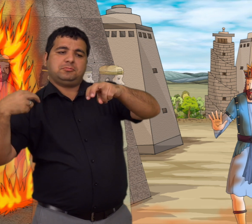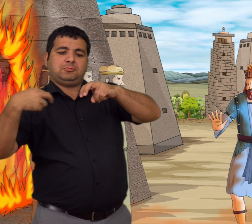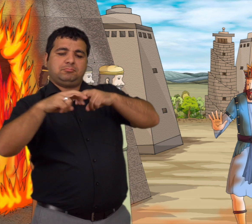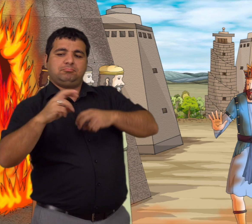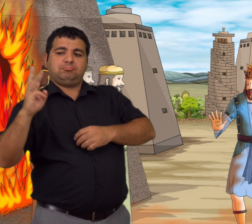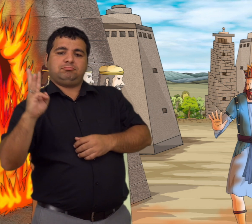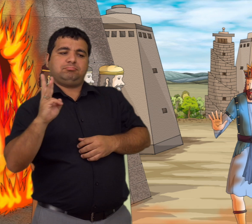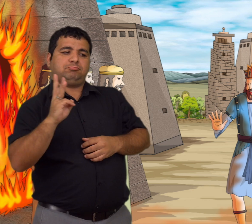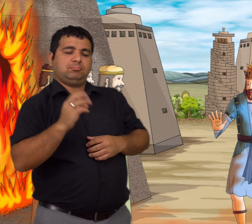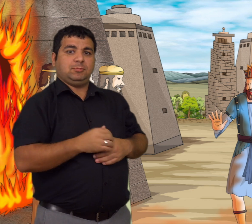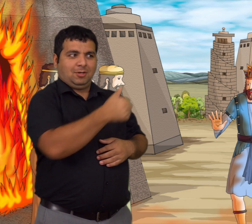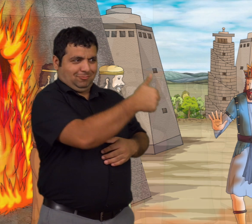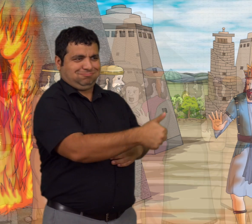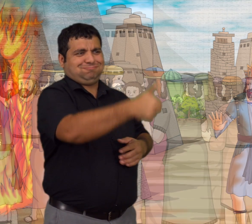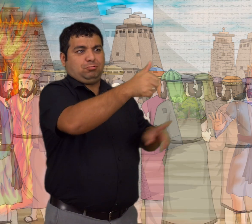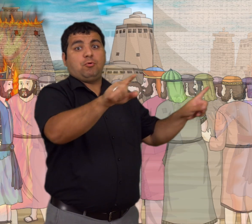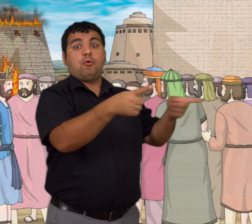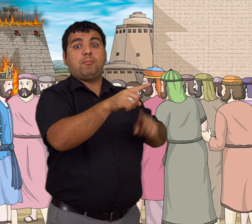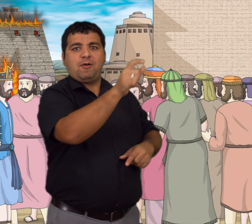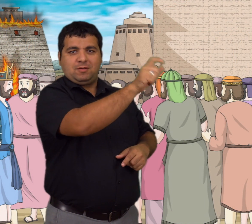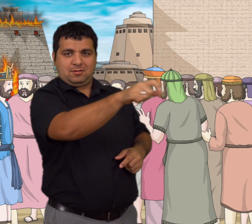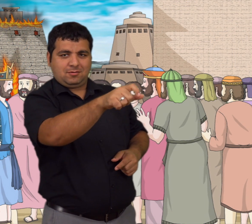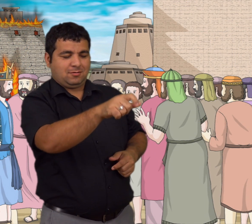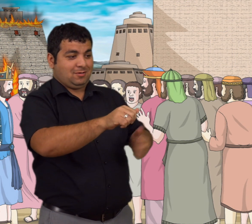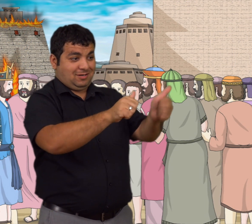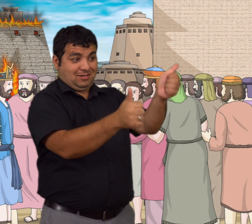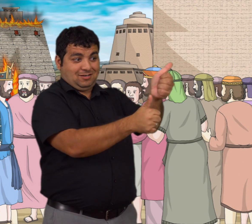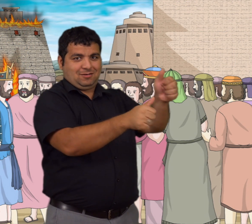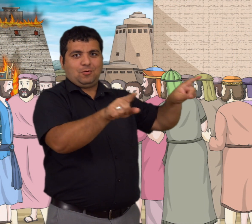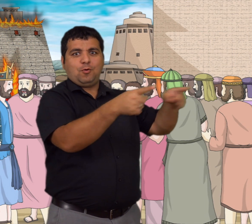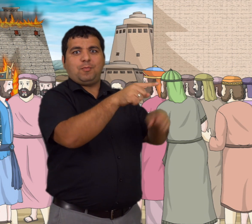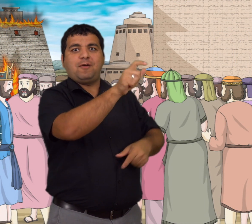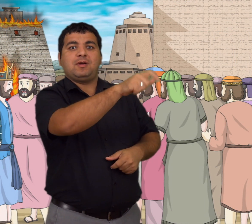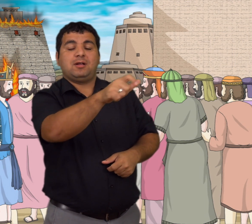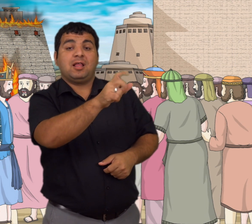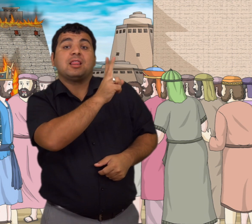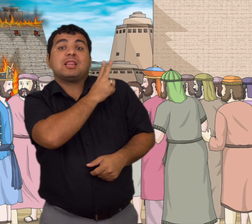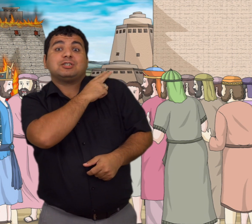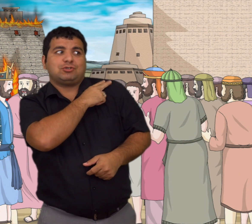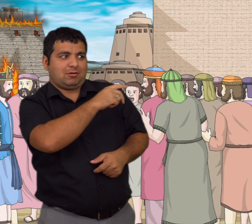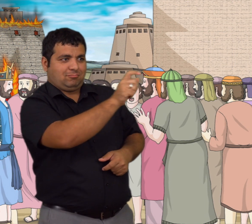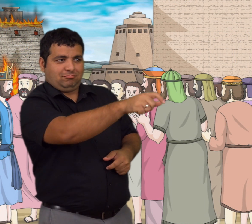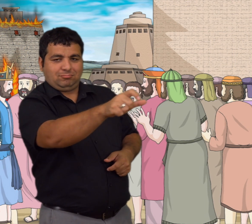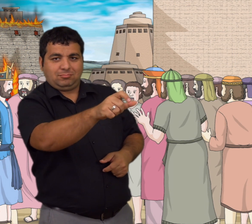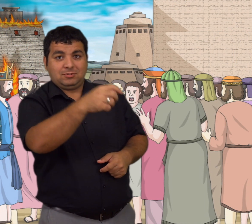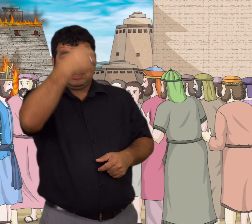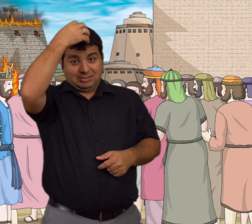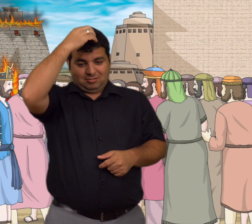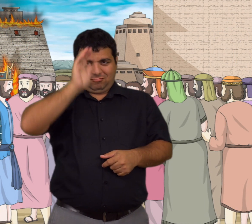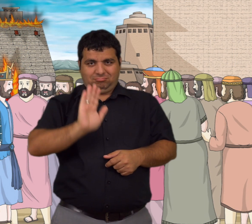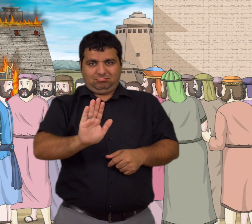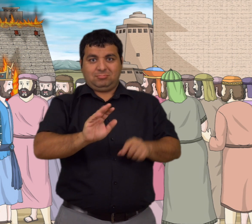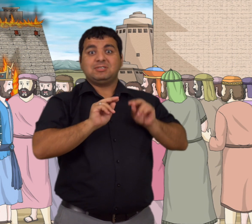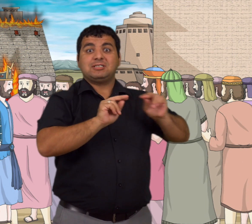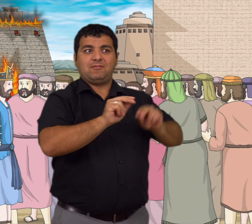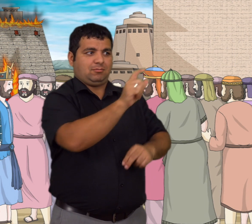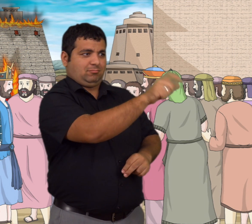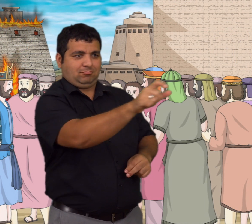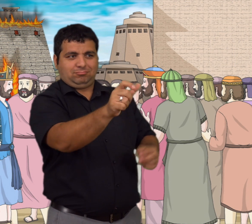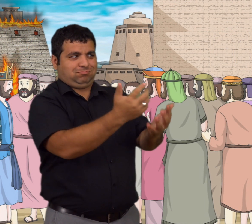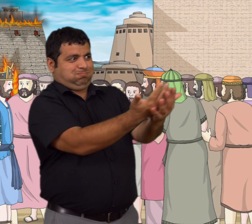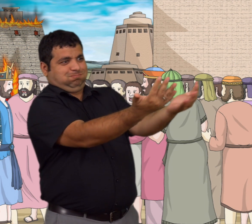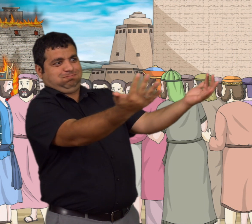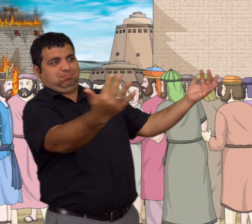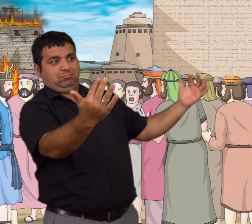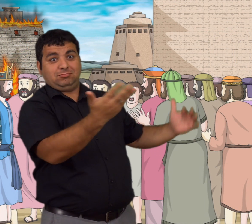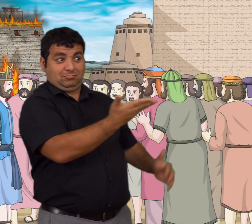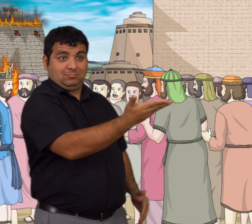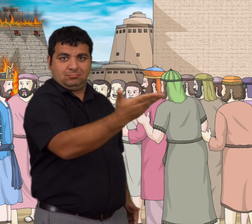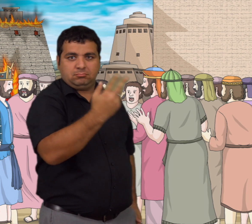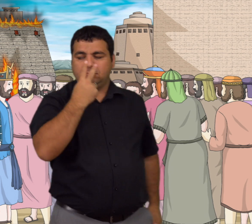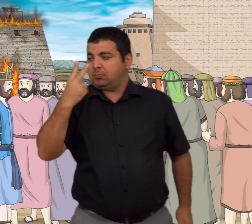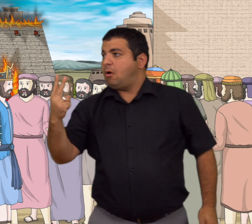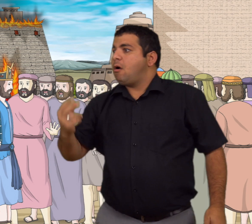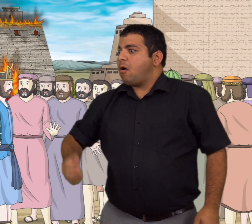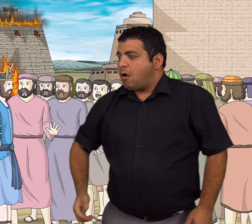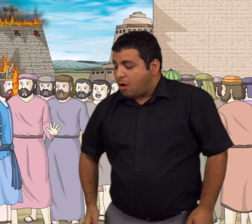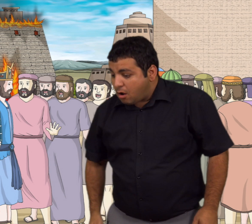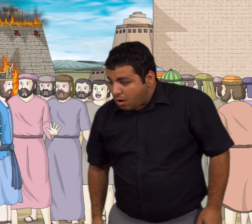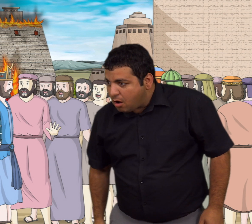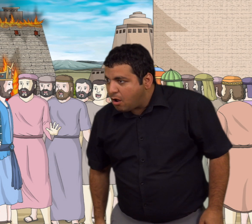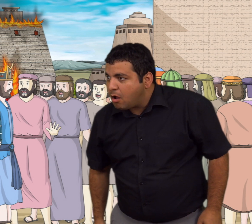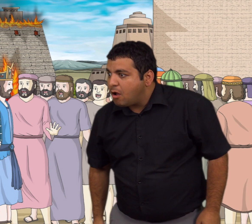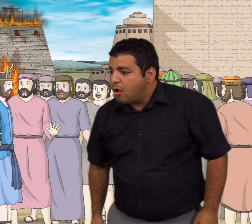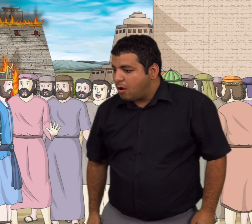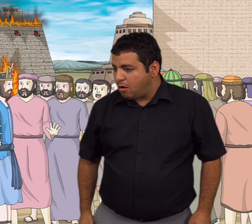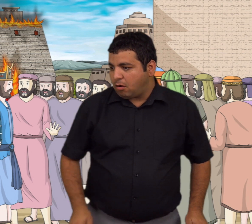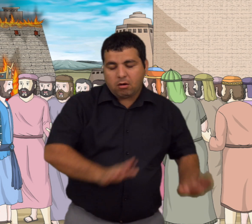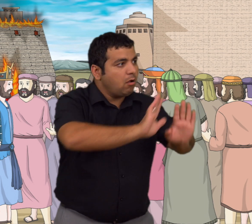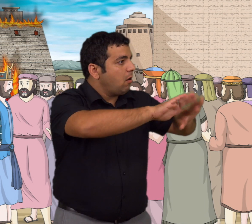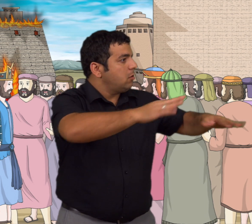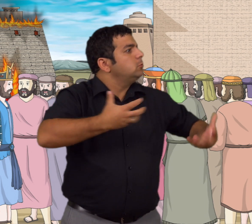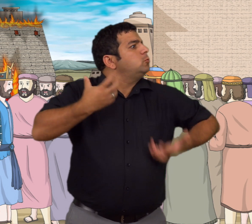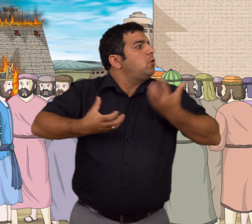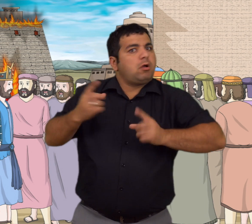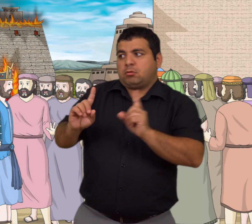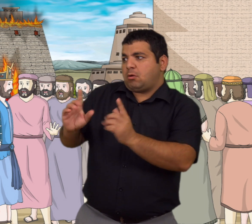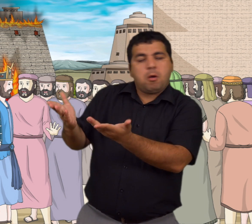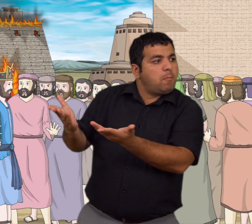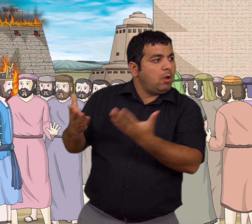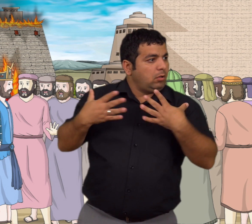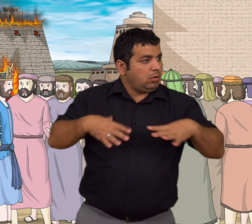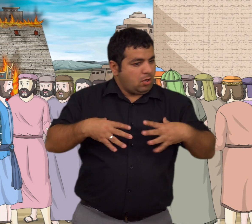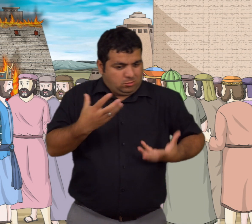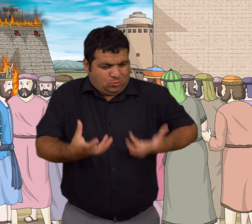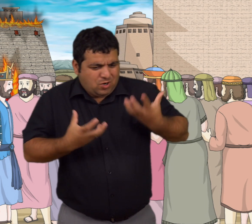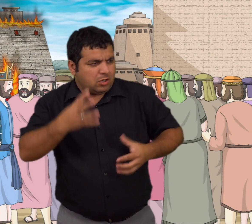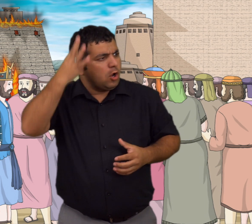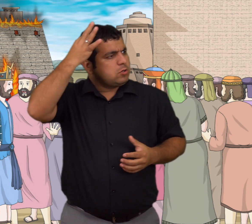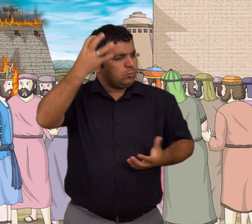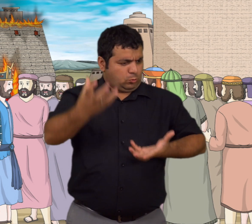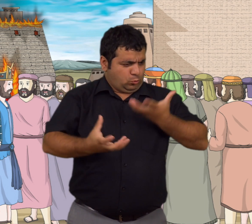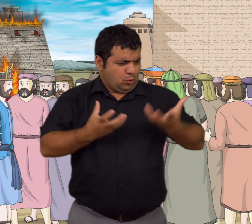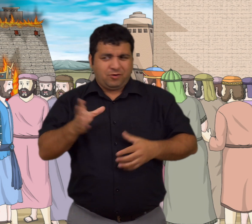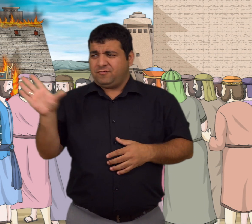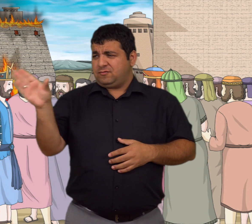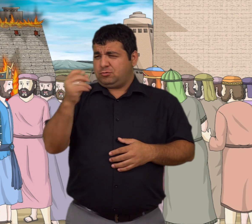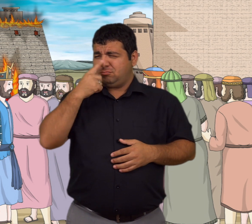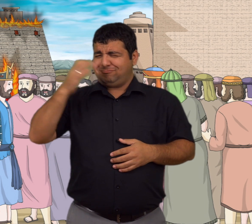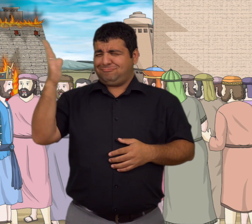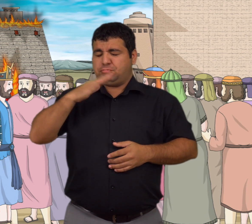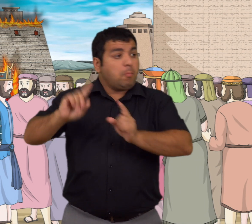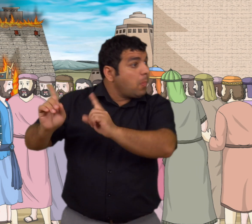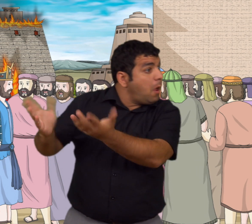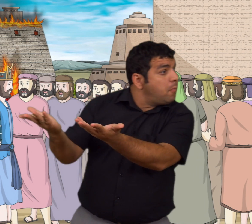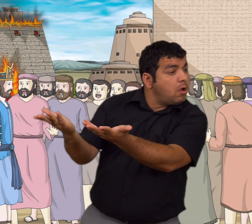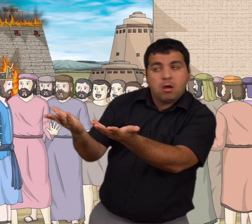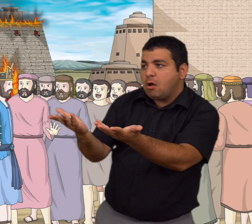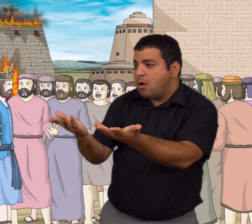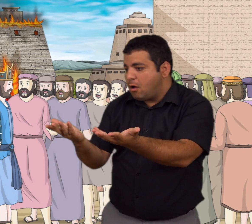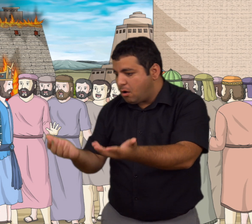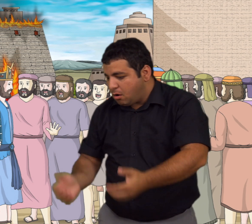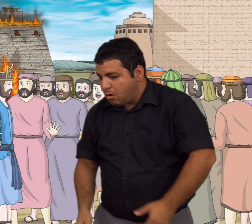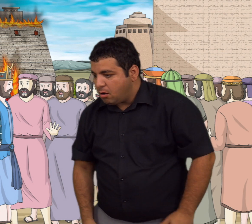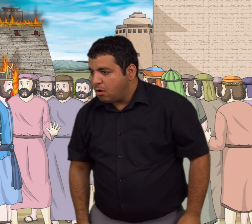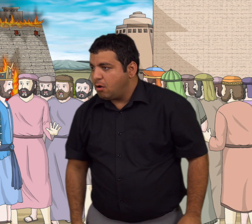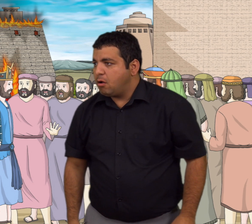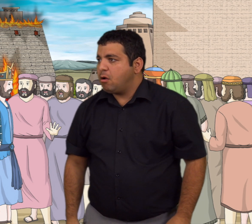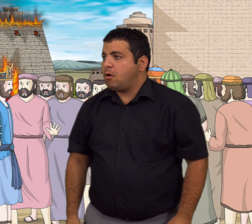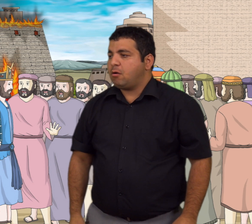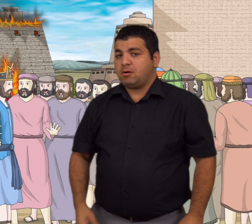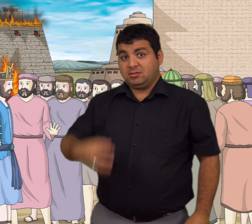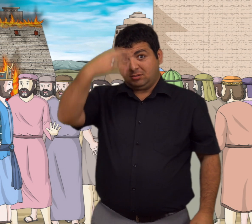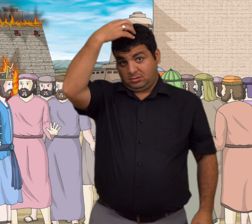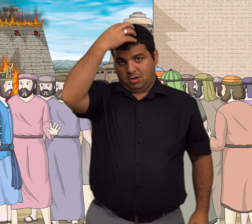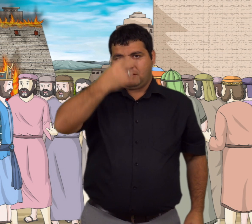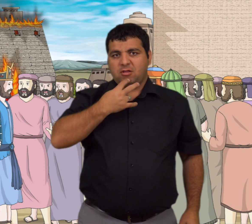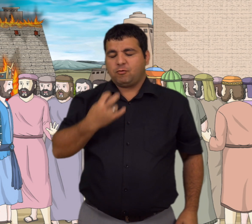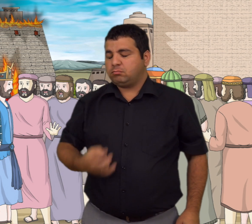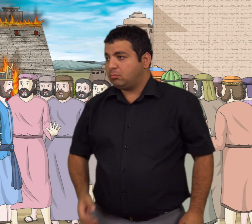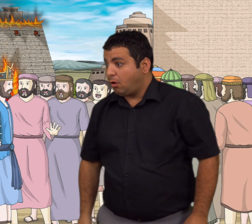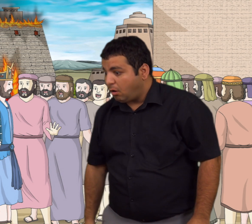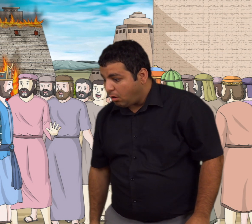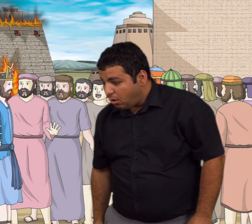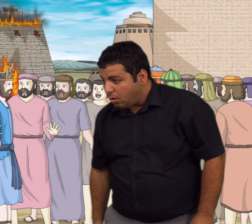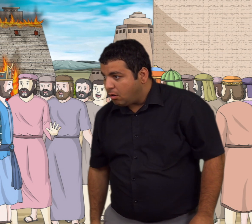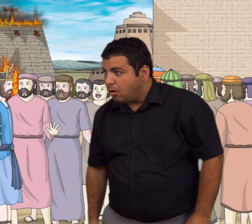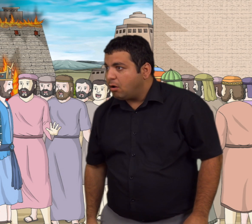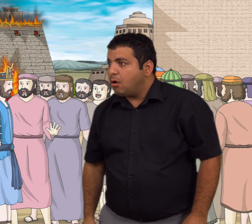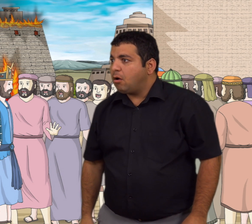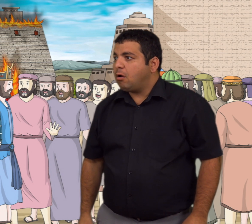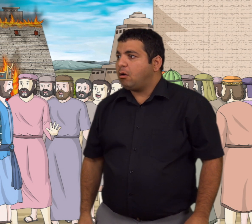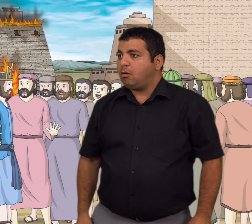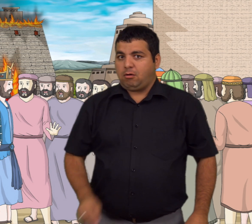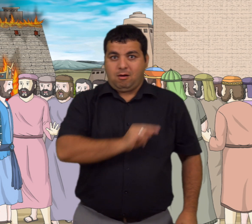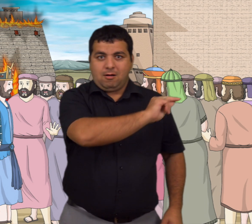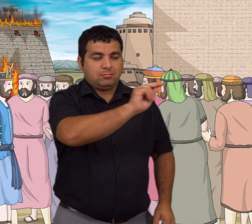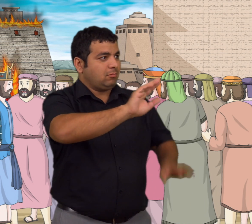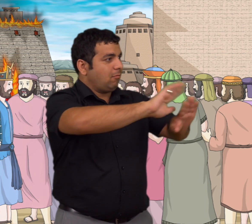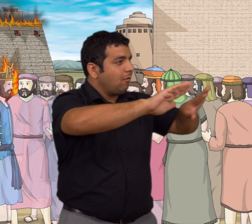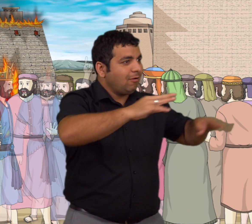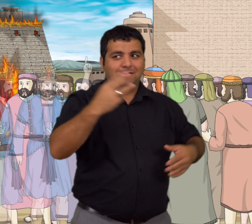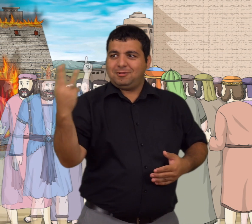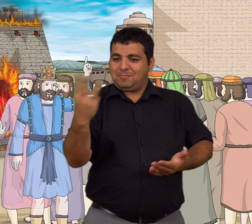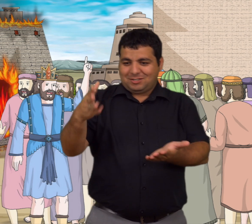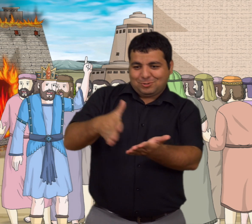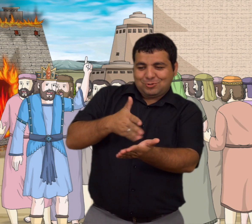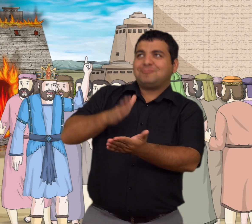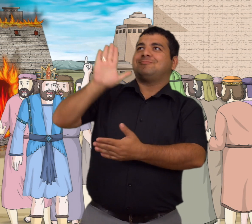So Shadrach, Meshach, and Abednego came out of the fire, and when the satraps, prefects, governors, and royal advisers had gathered around, they saw that the fire had no effect on the bodies of these men. Not a hair of their heads was singed, their robes were unaffected, and there was no smell of fire on them.